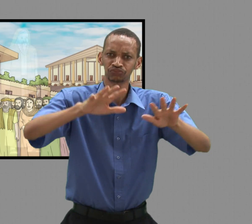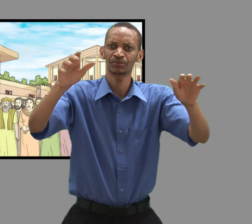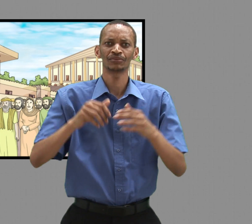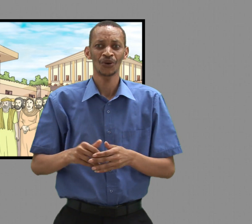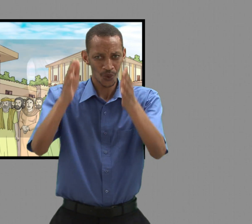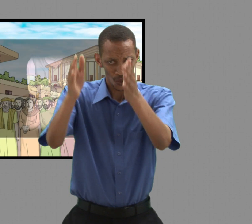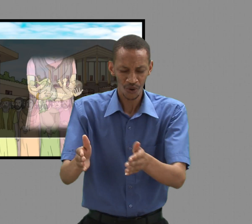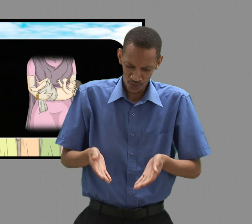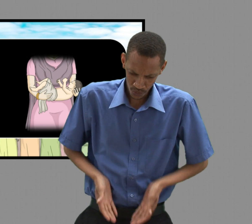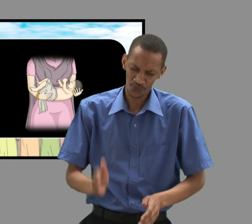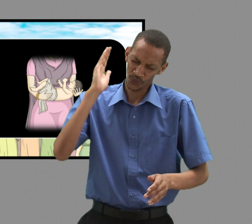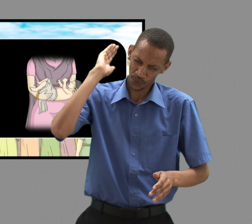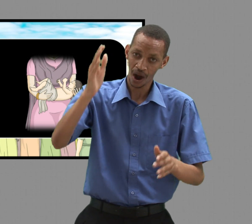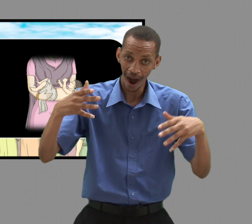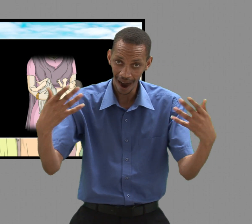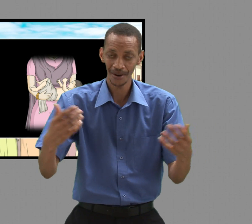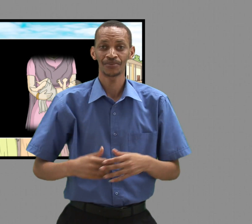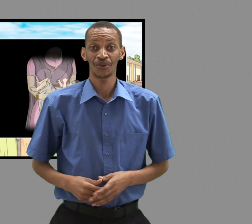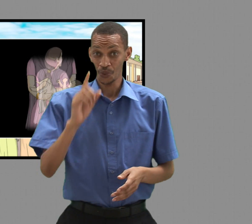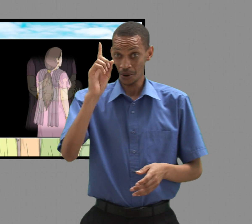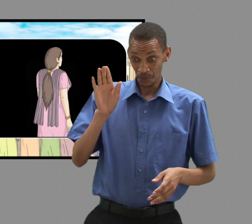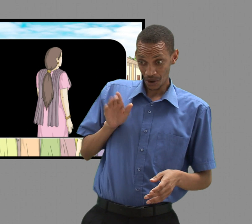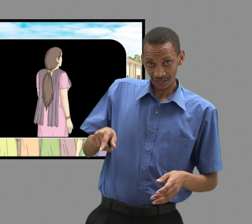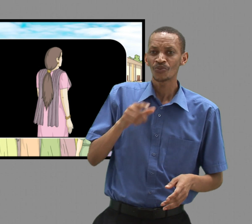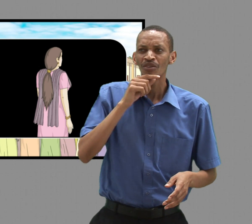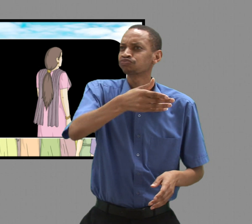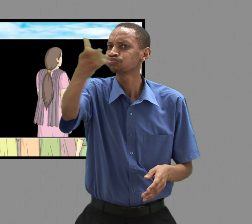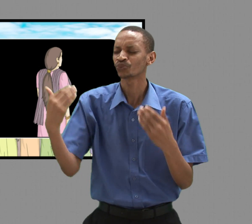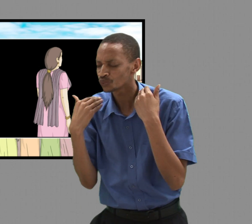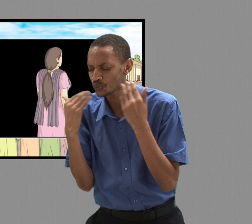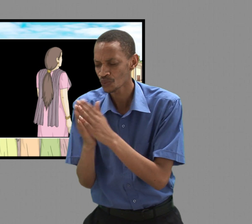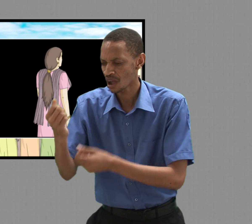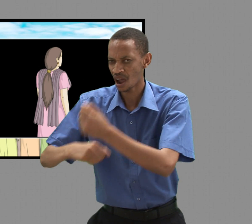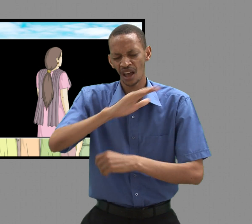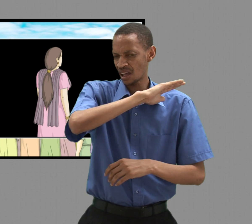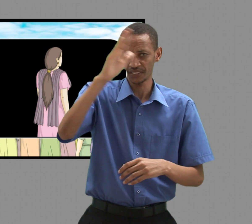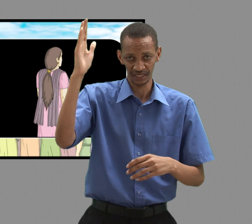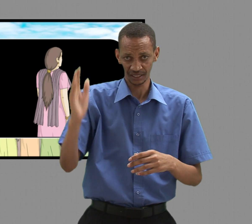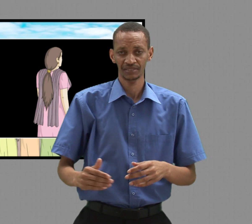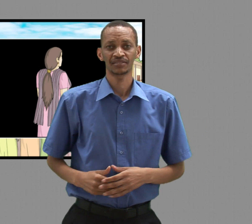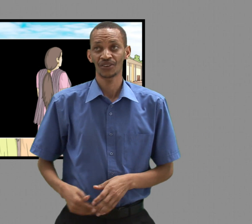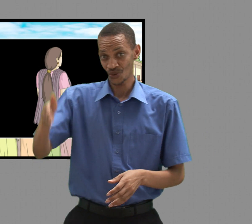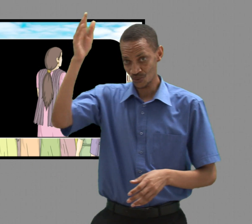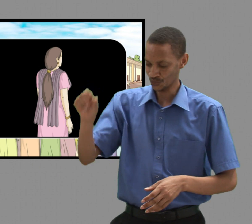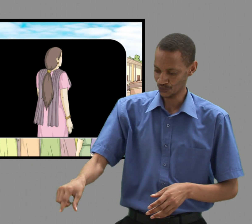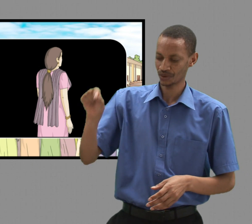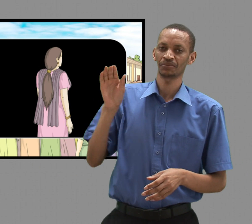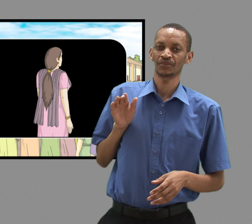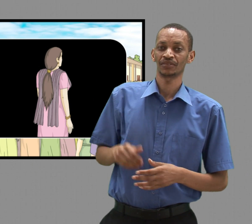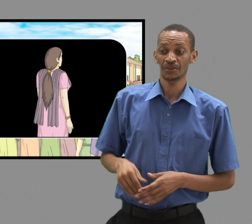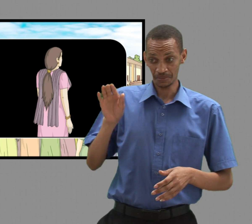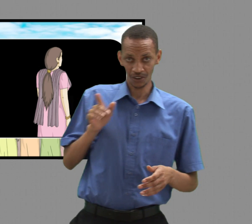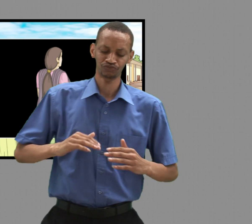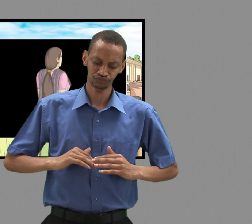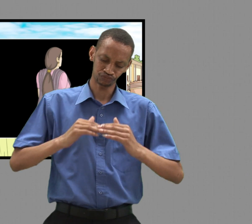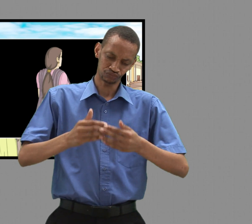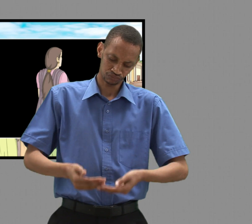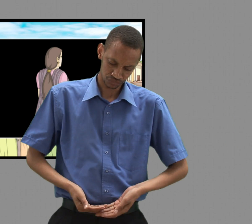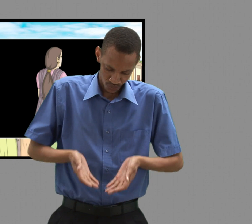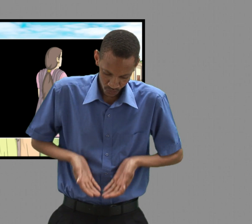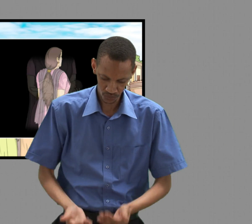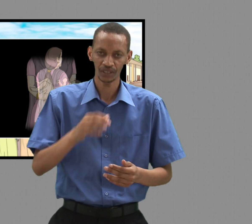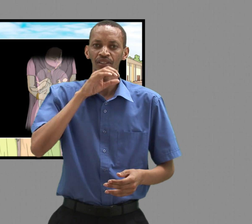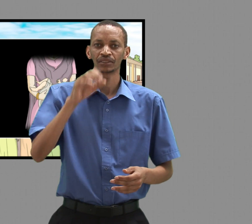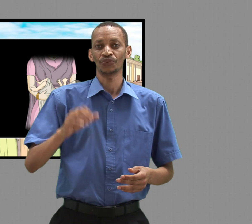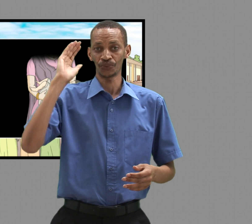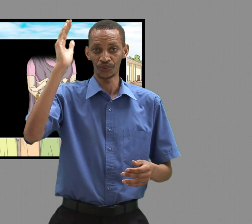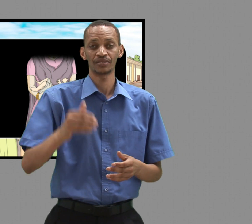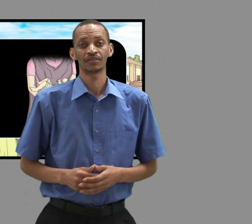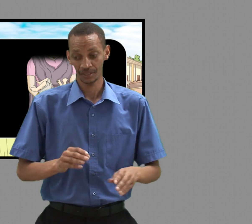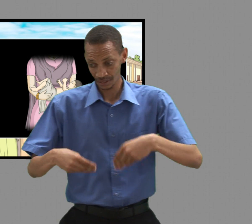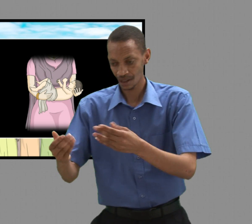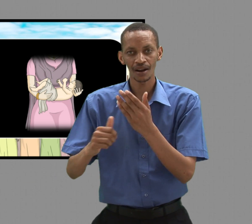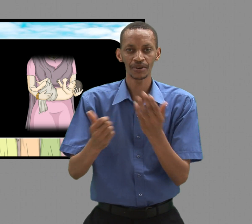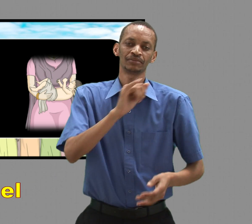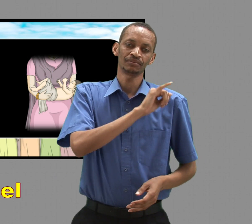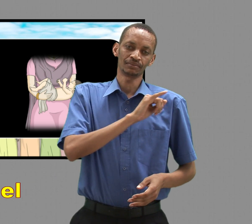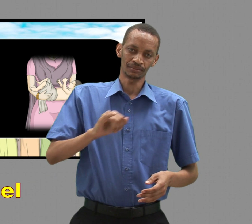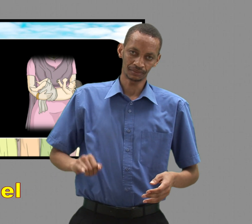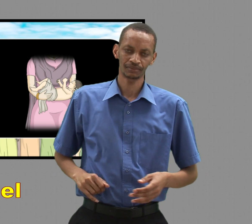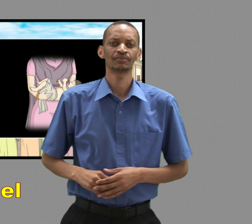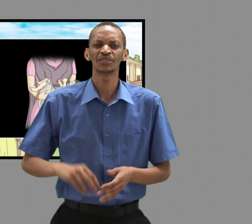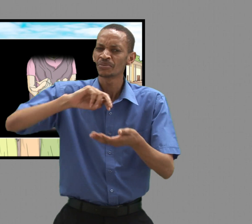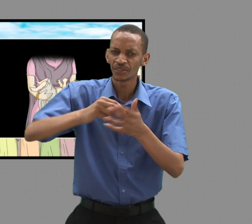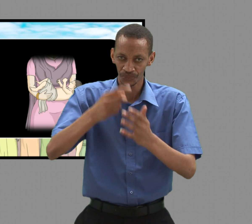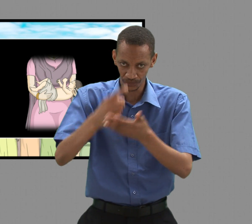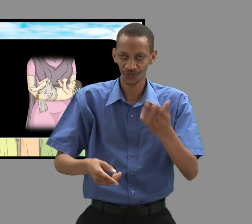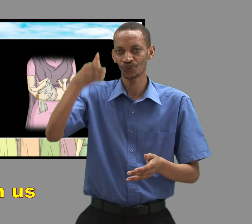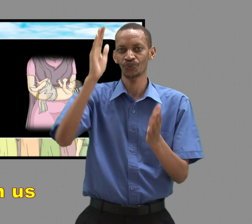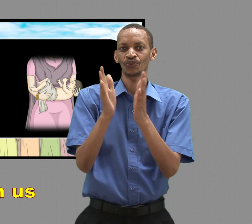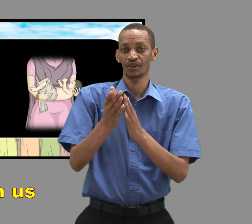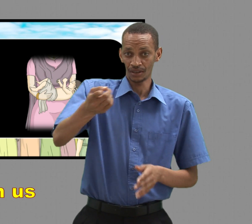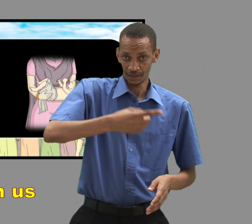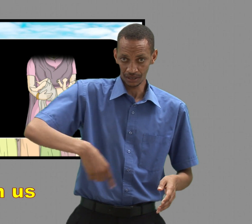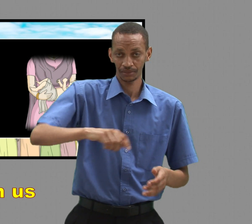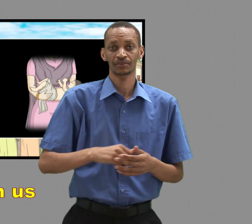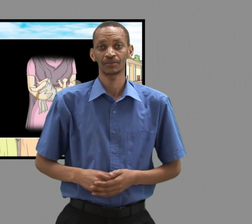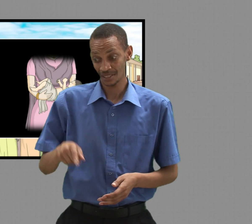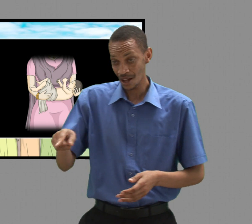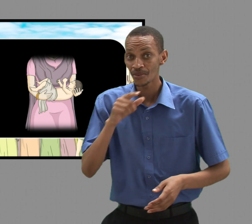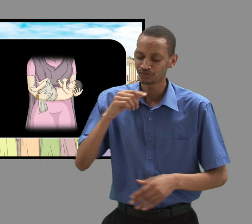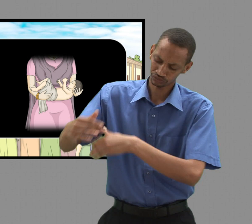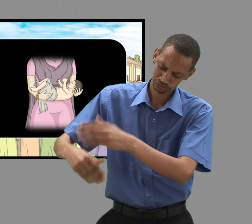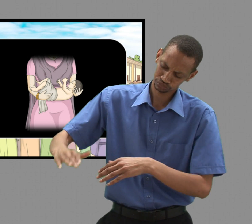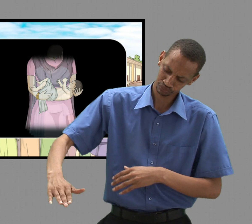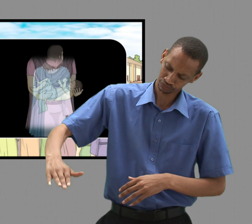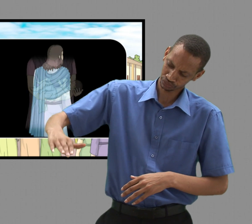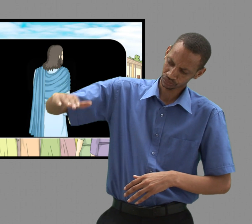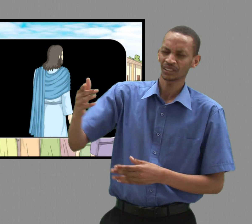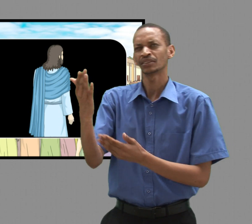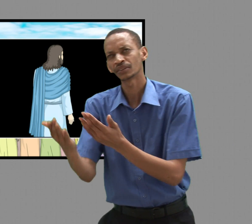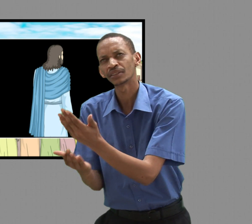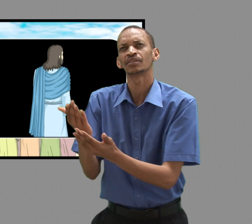Therefore the Lord Himself will give you a sign: Behold, the virgin will be with child and will give birth to a son, and will call Him Immanuel.